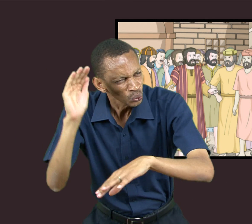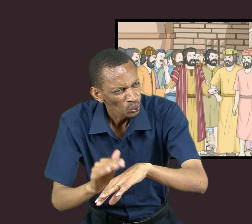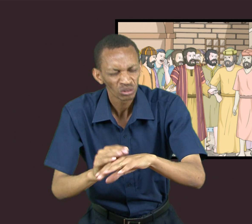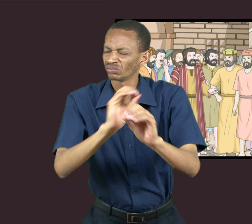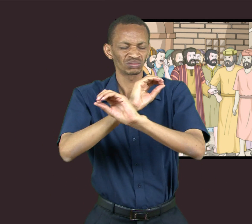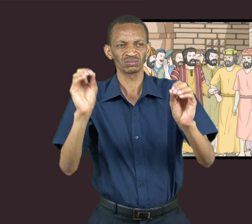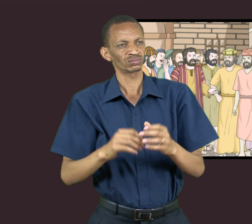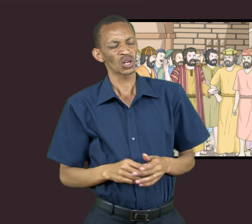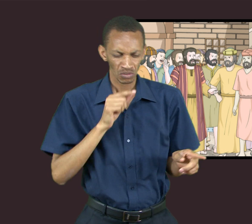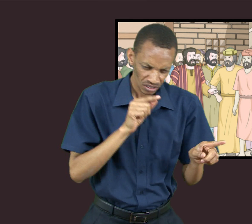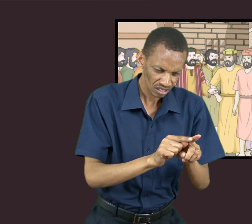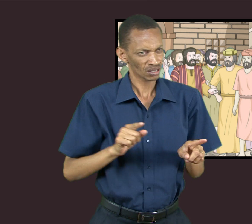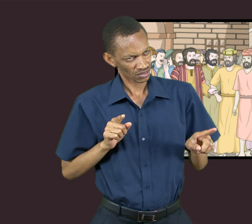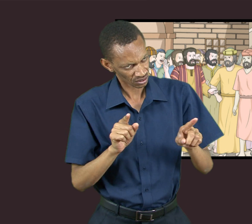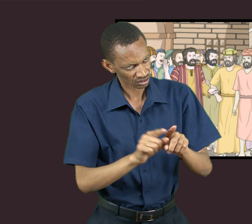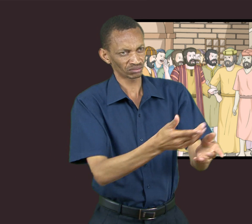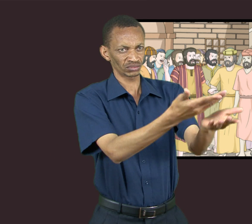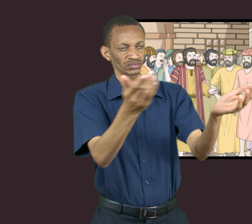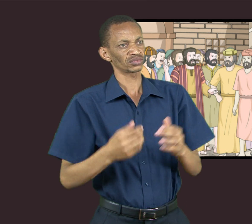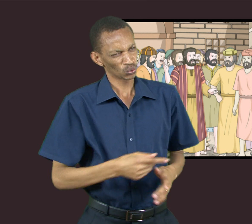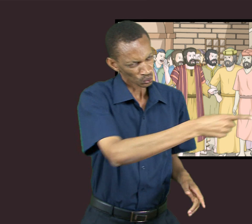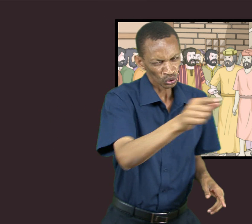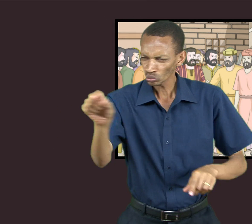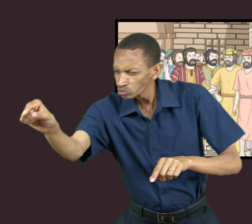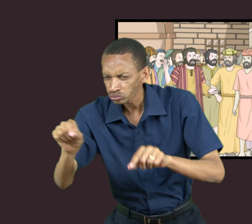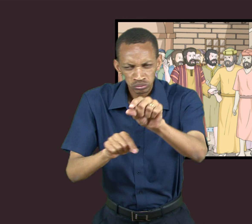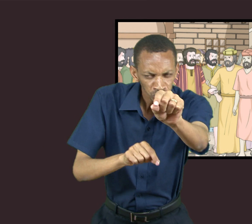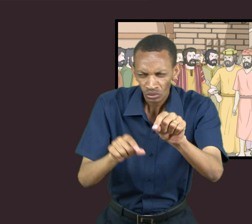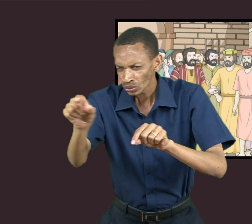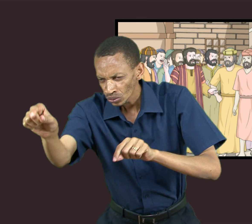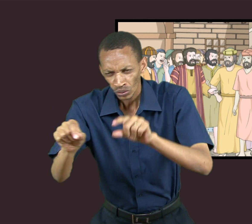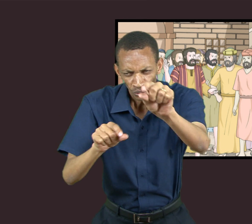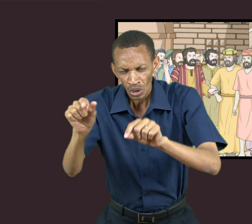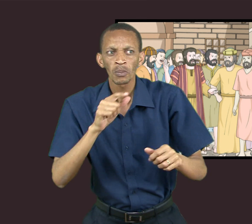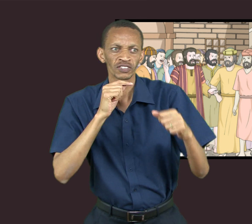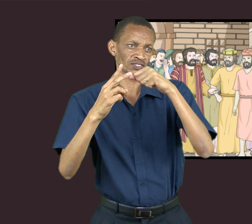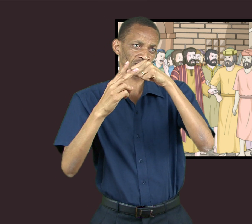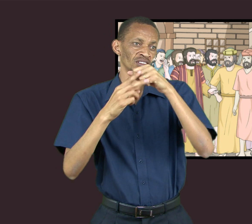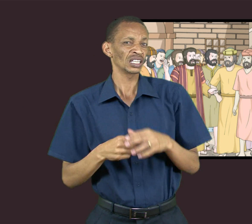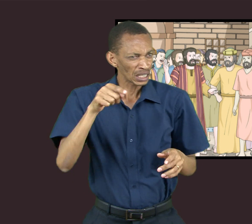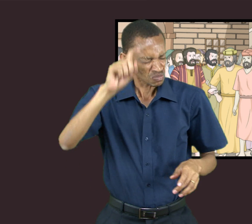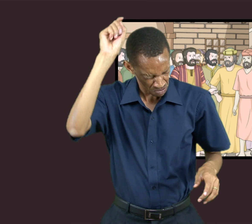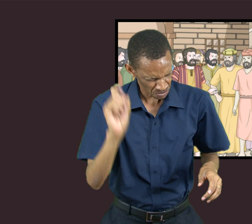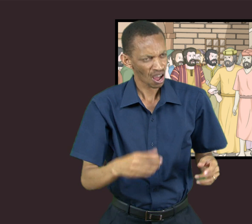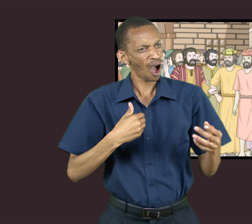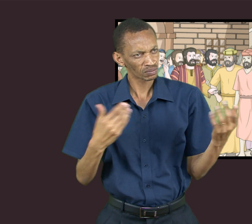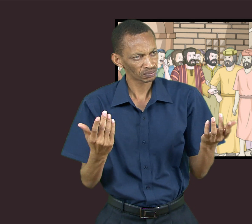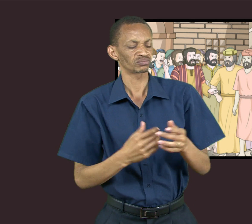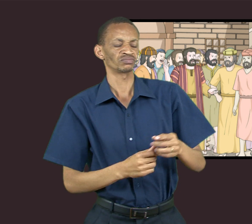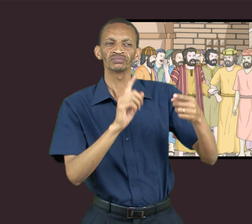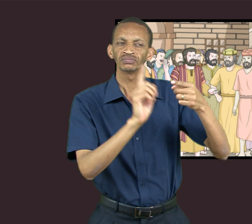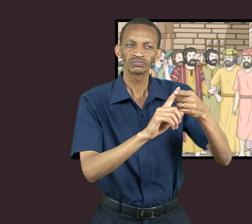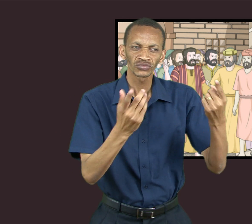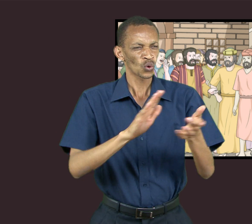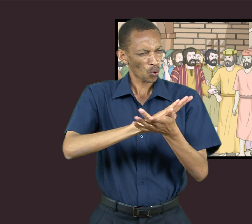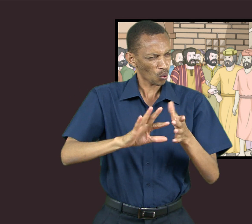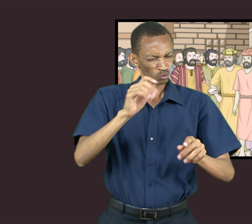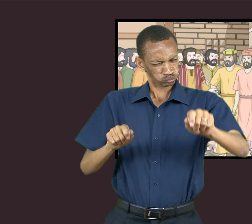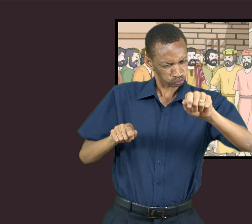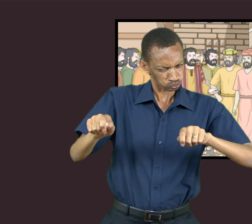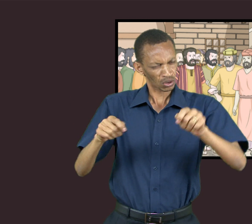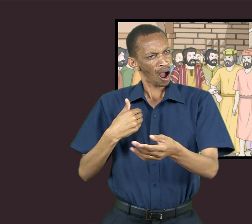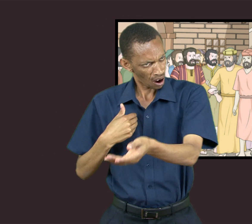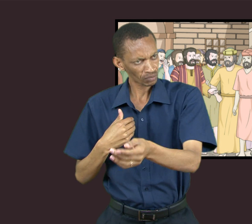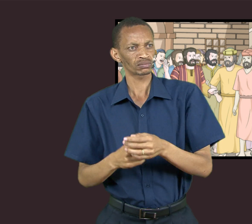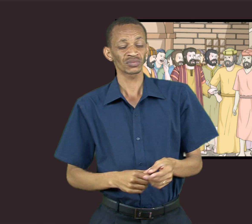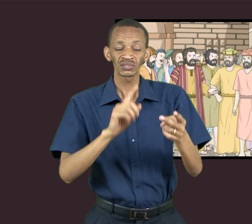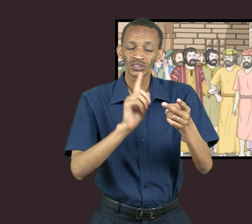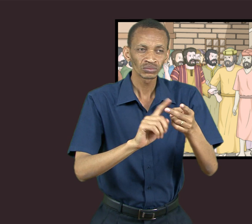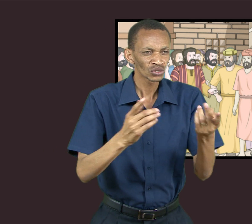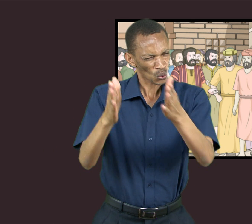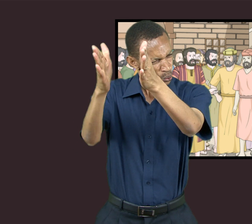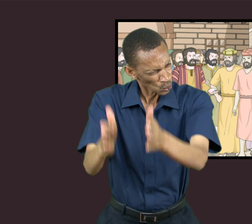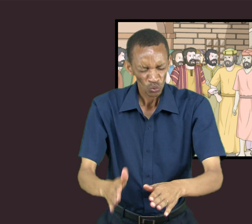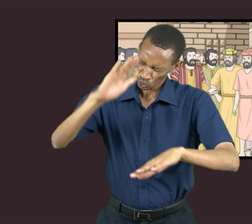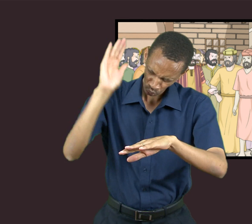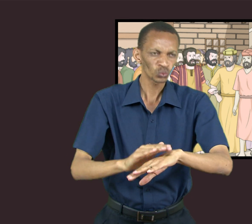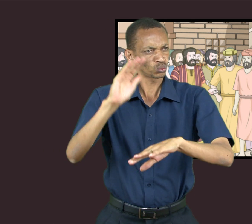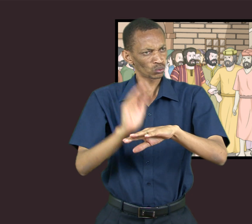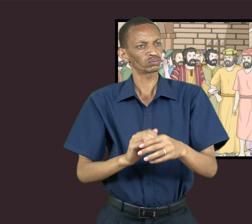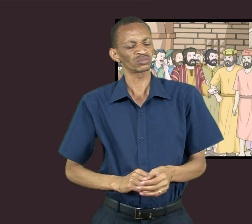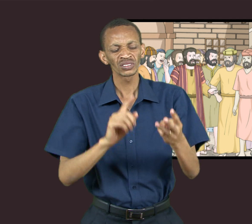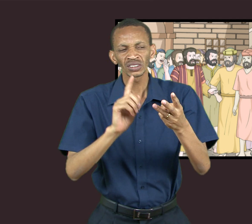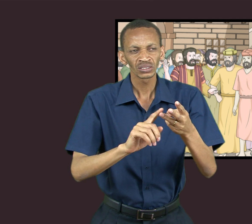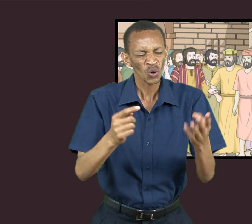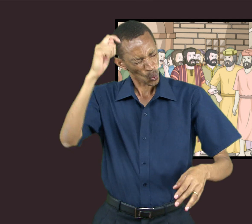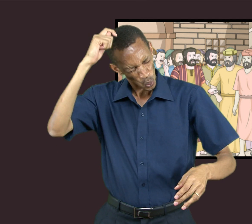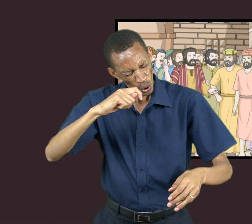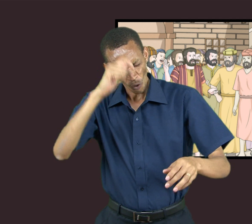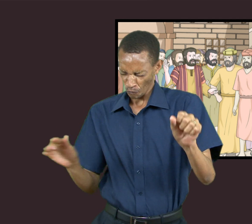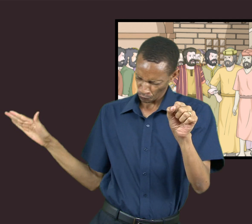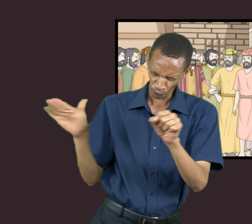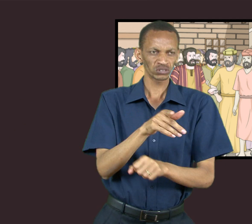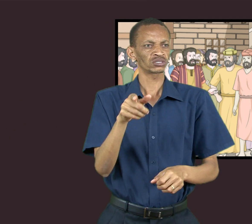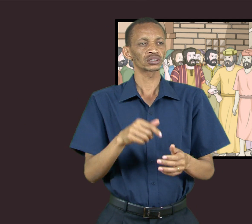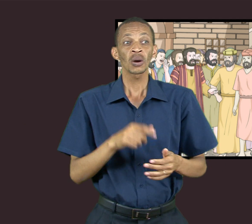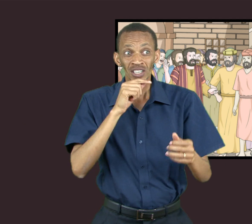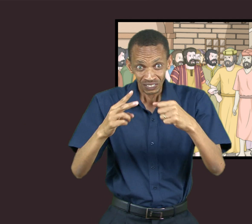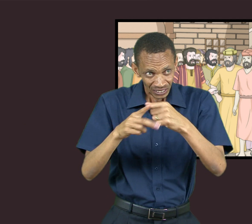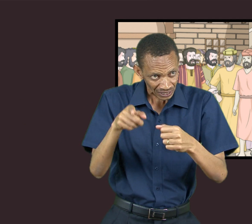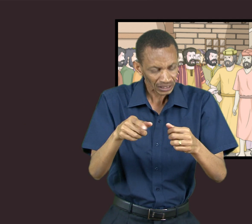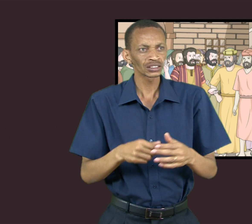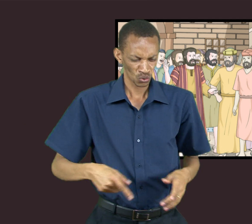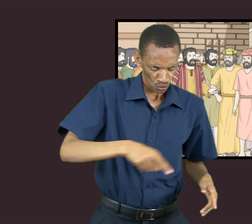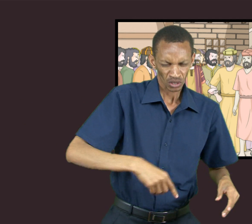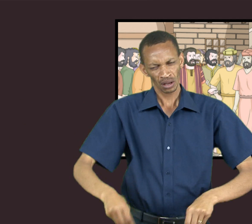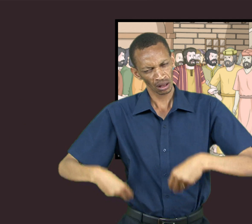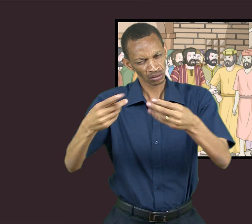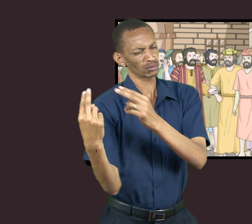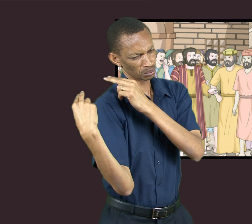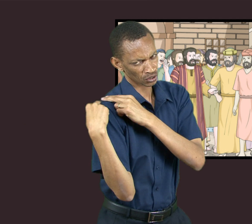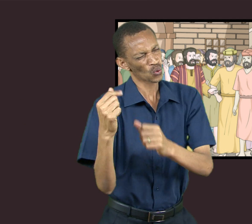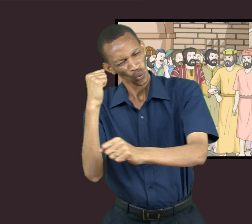Therefore, brothers, select from among you seven men confirmed to be full of the Spirit and wisdom.